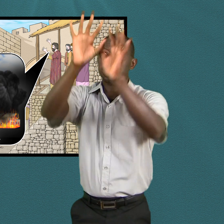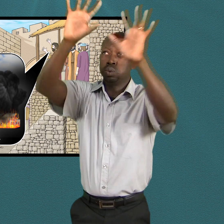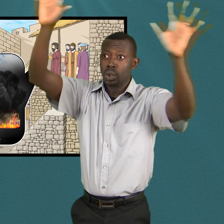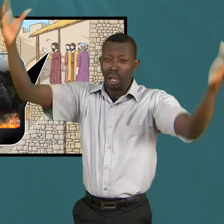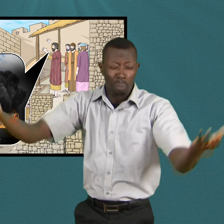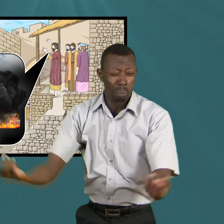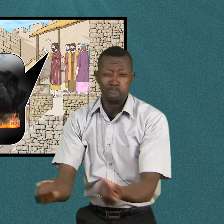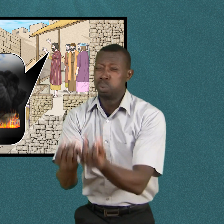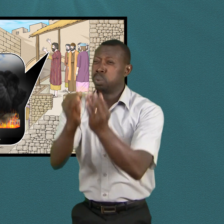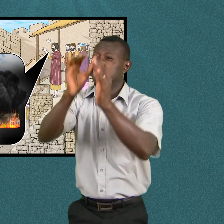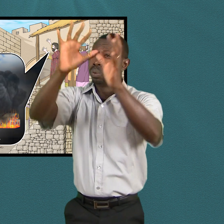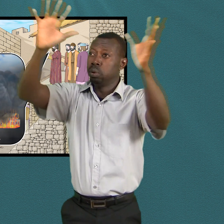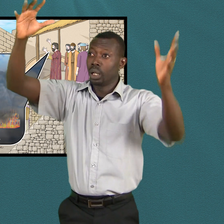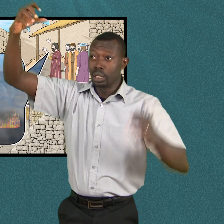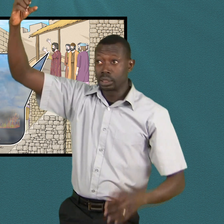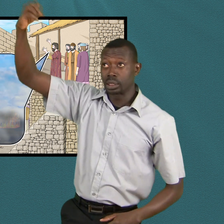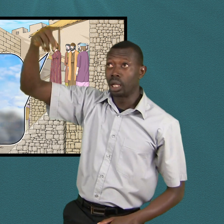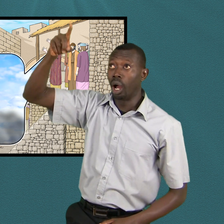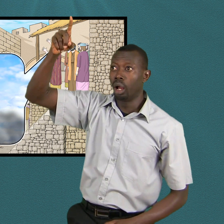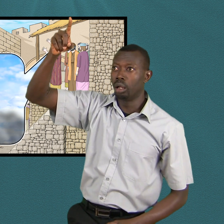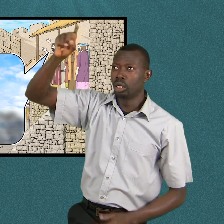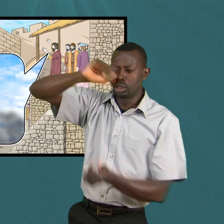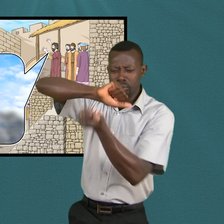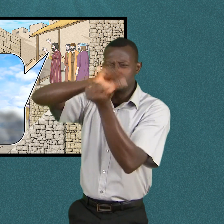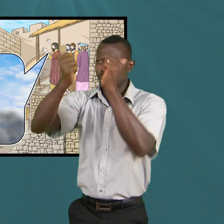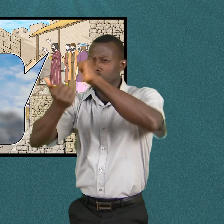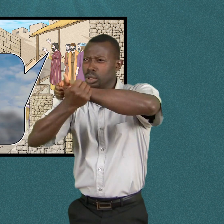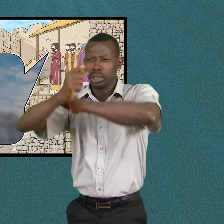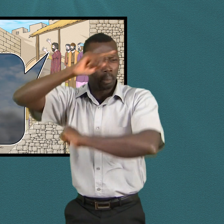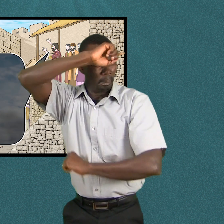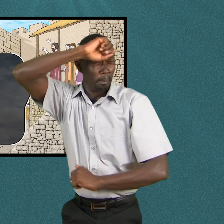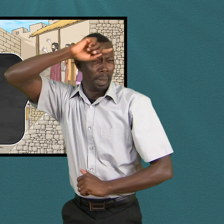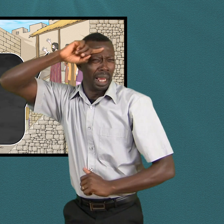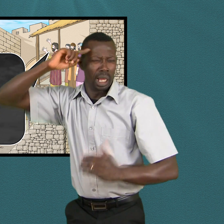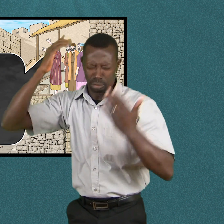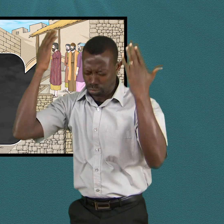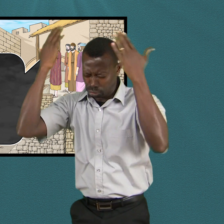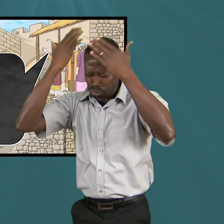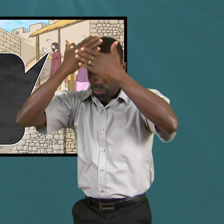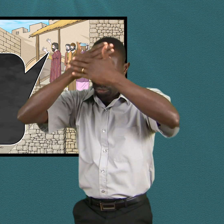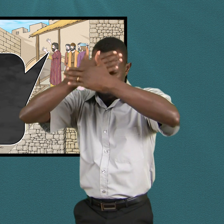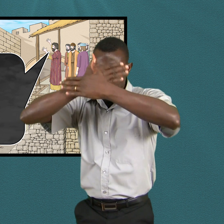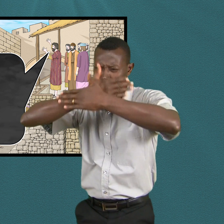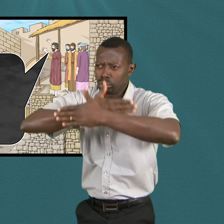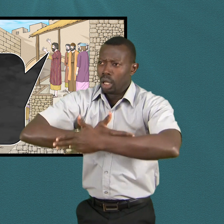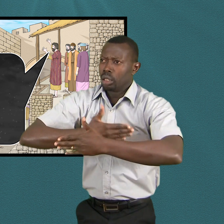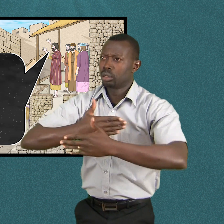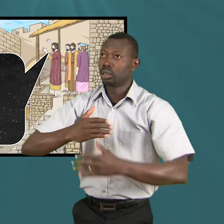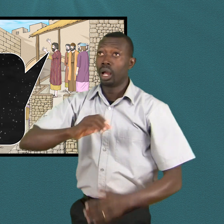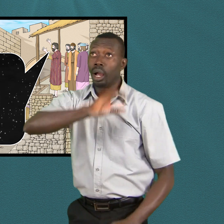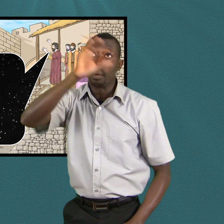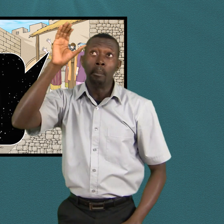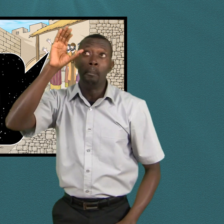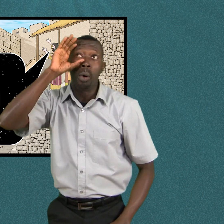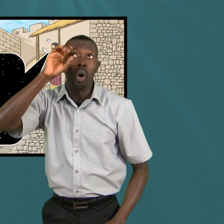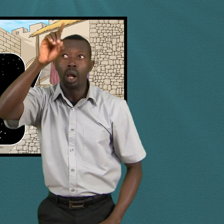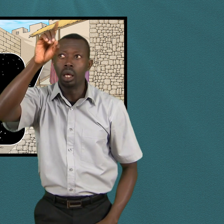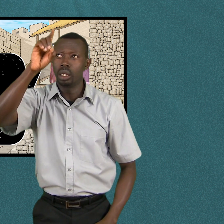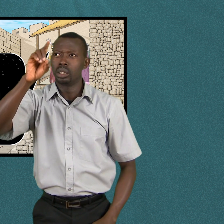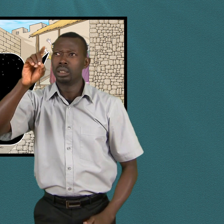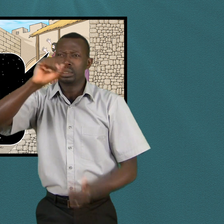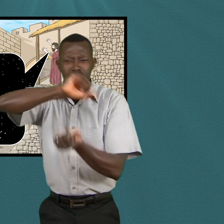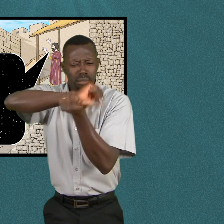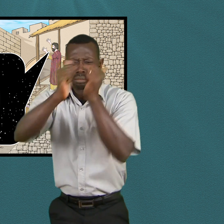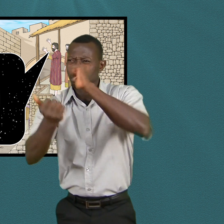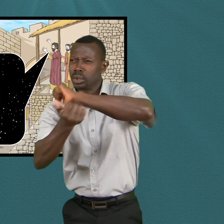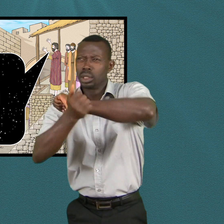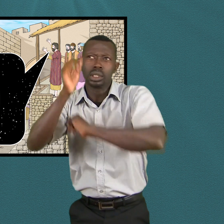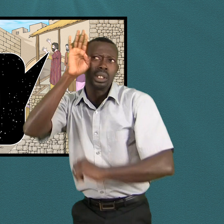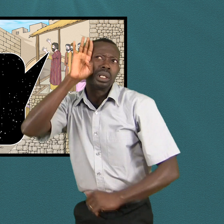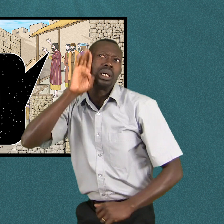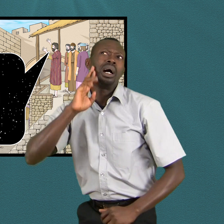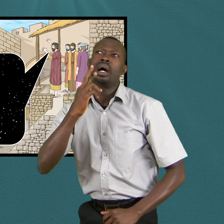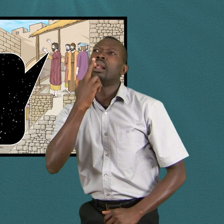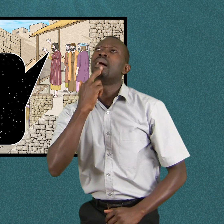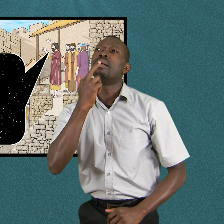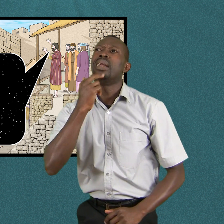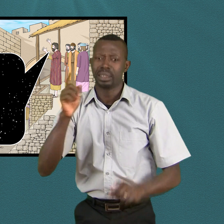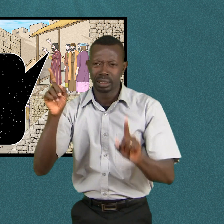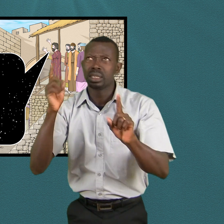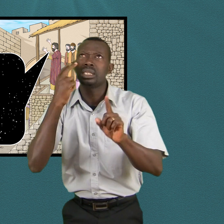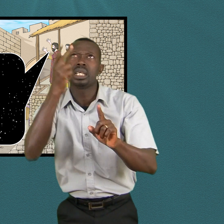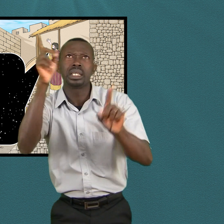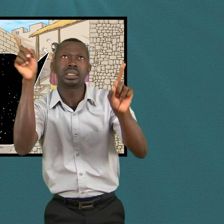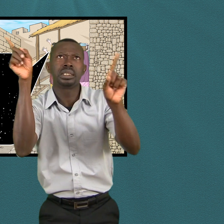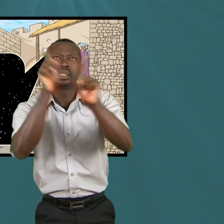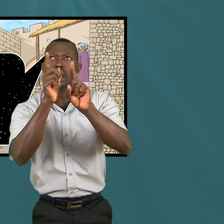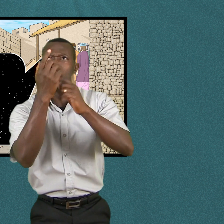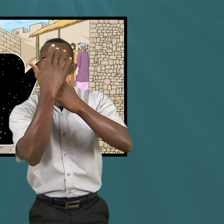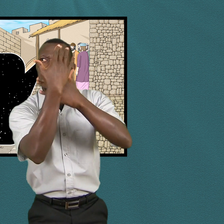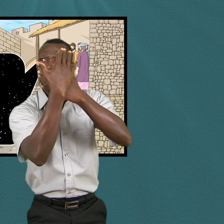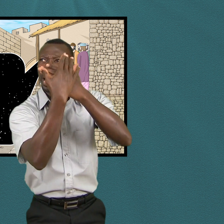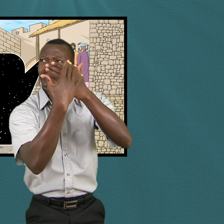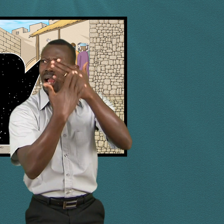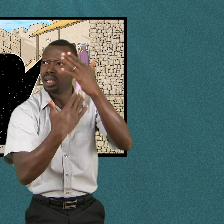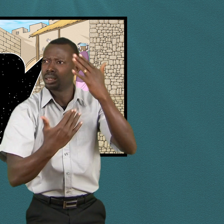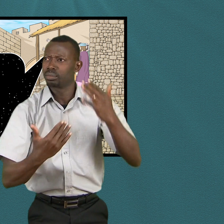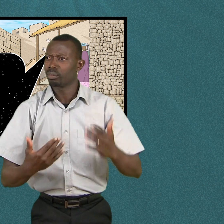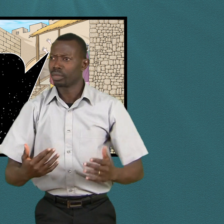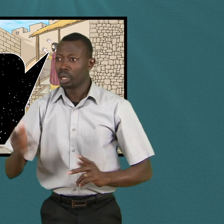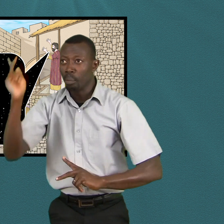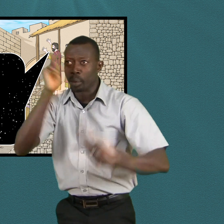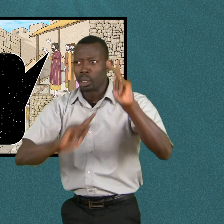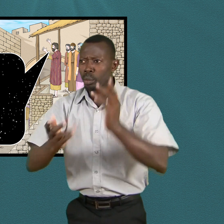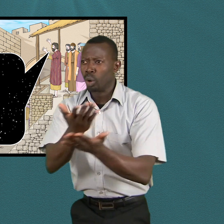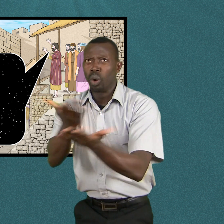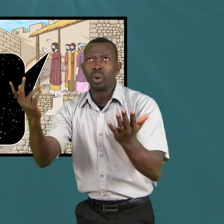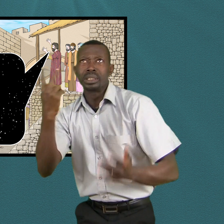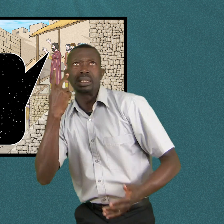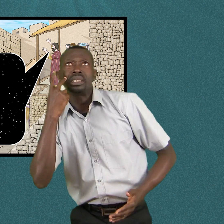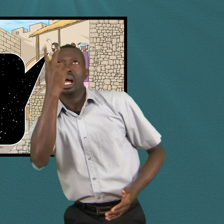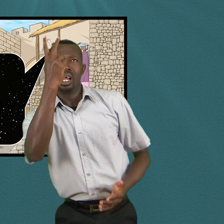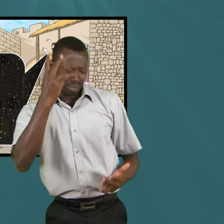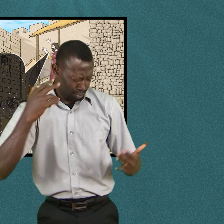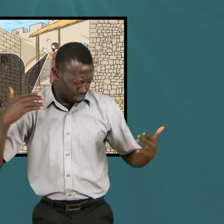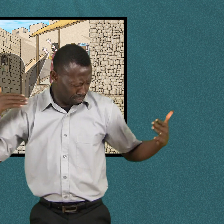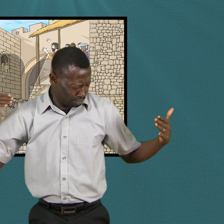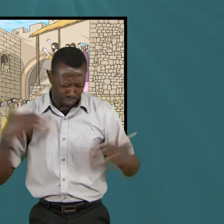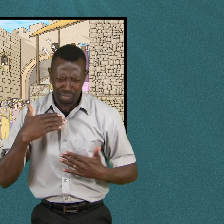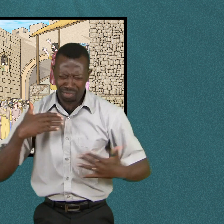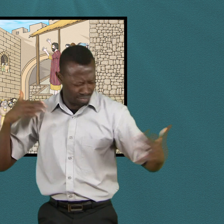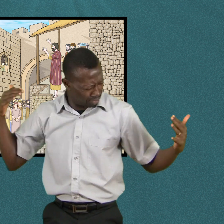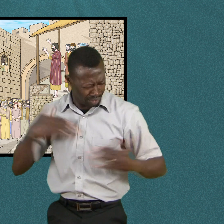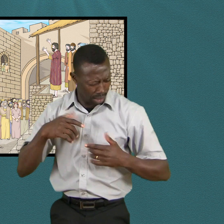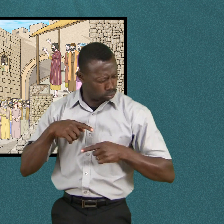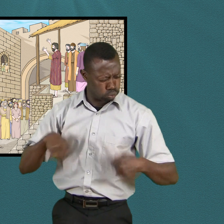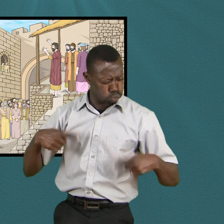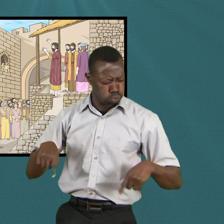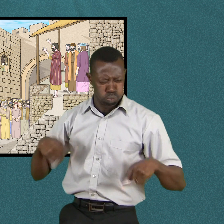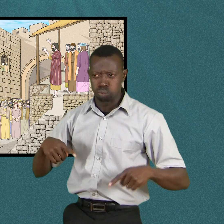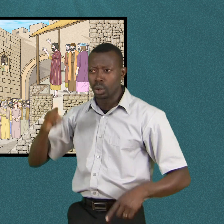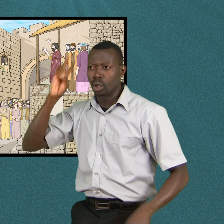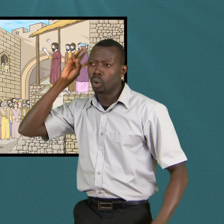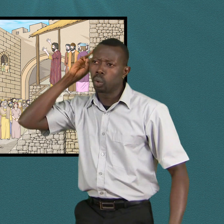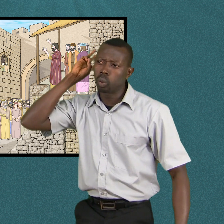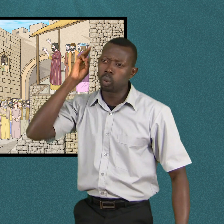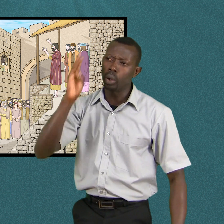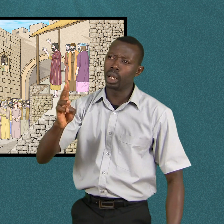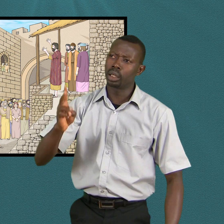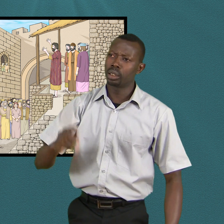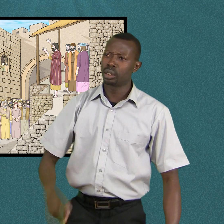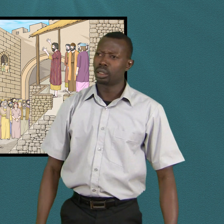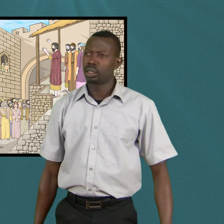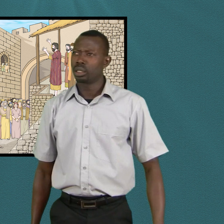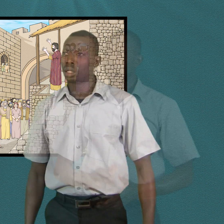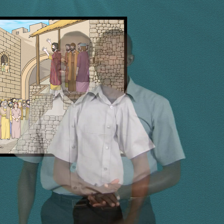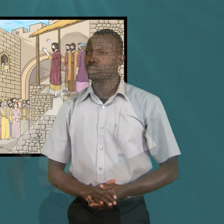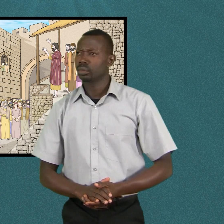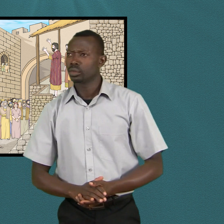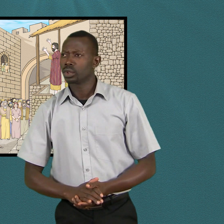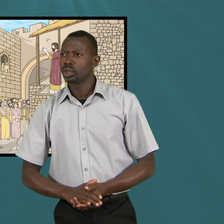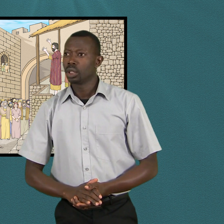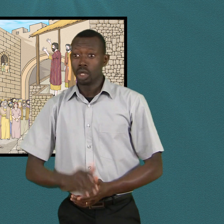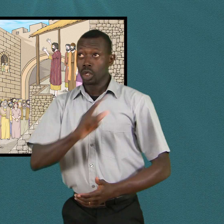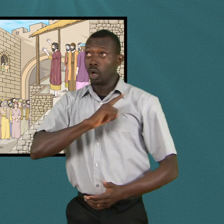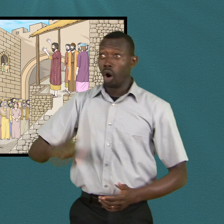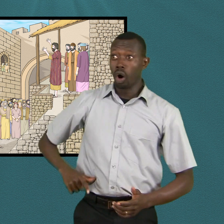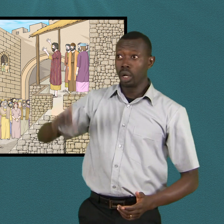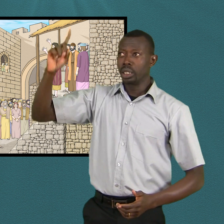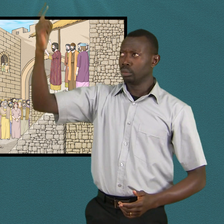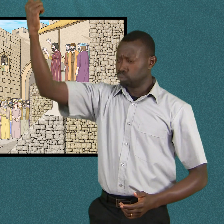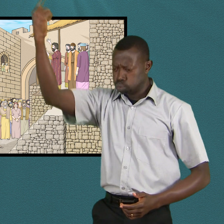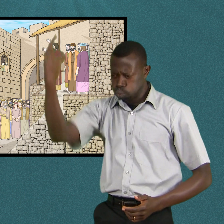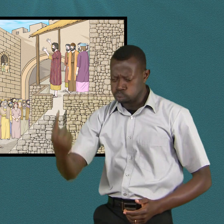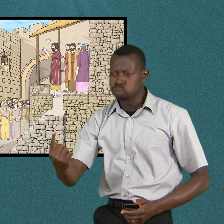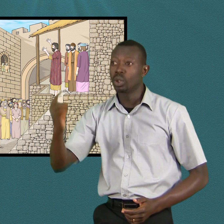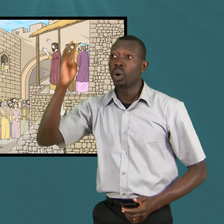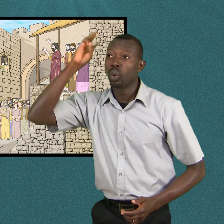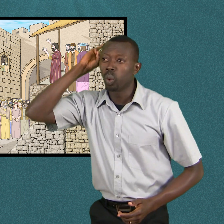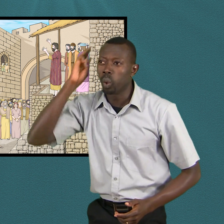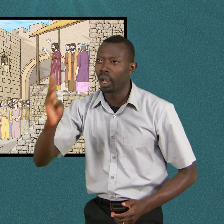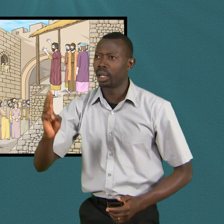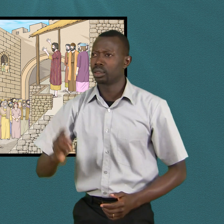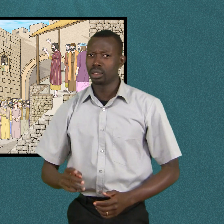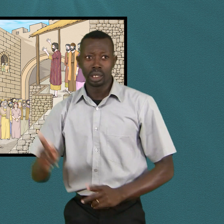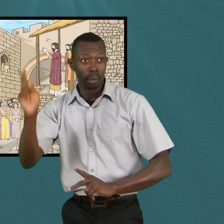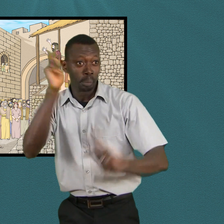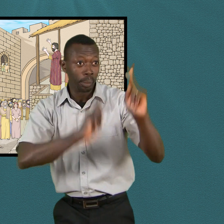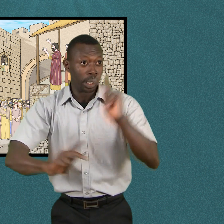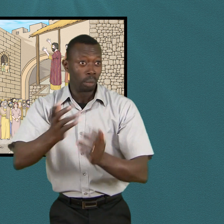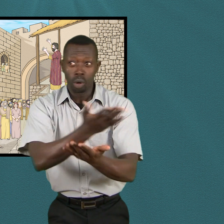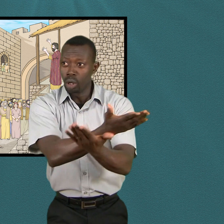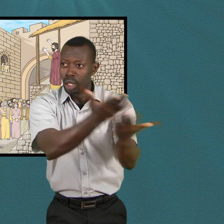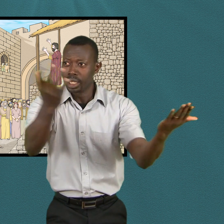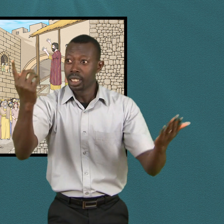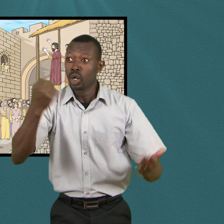The sun will be turned to darkness, and the moon to blood, before the coming of the great and glorious Day of the Lord.